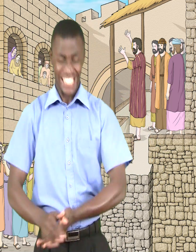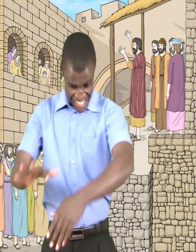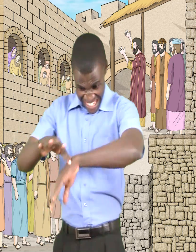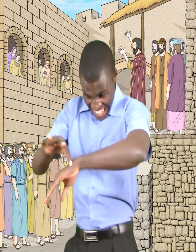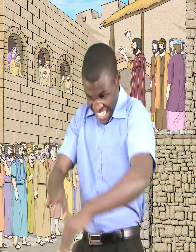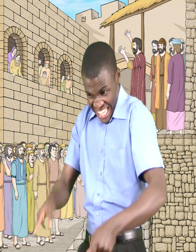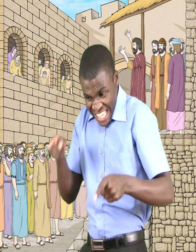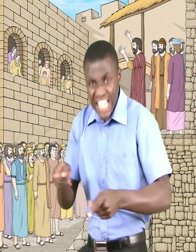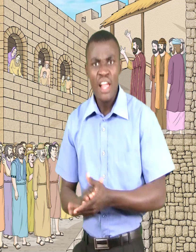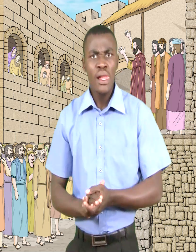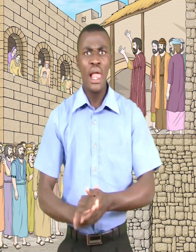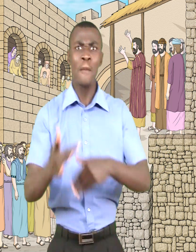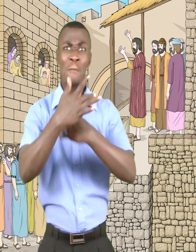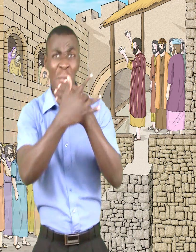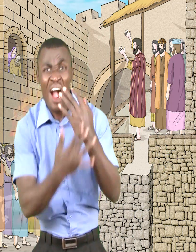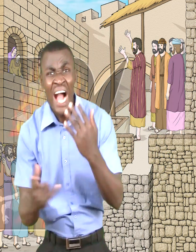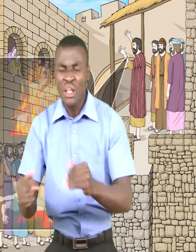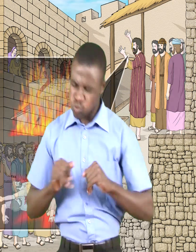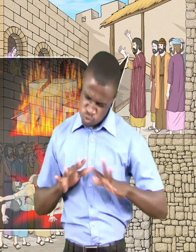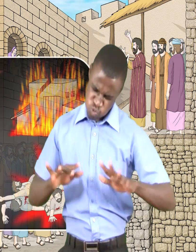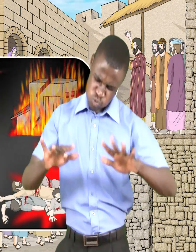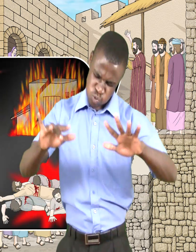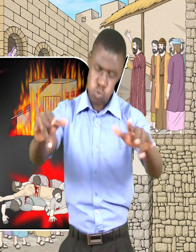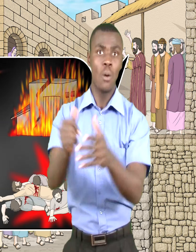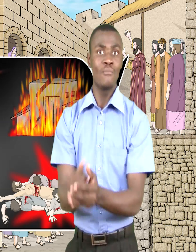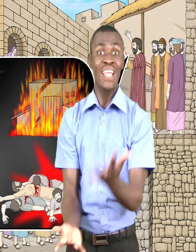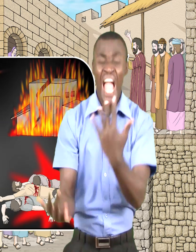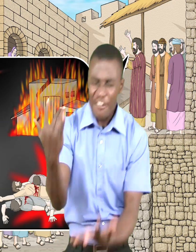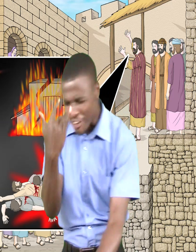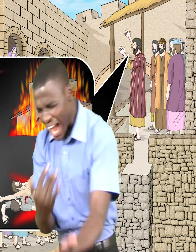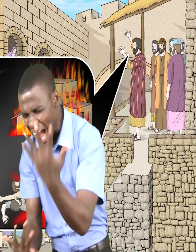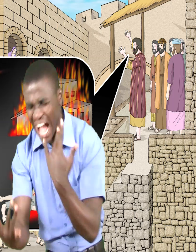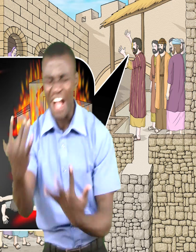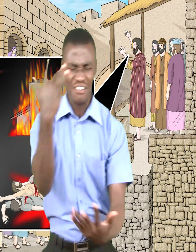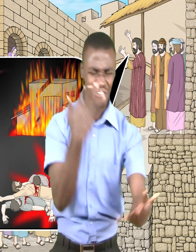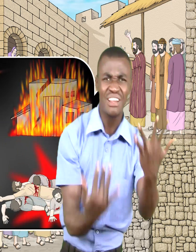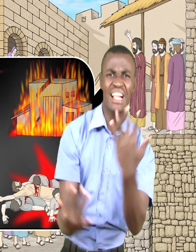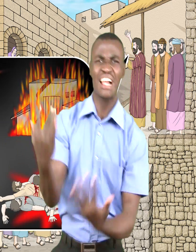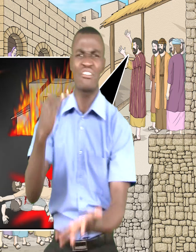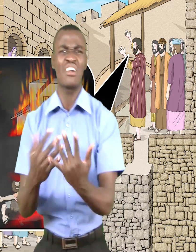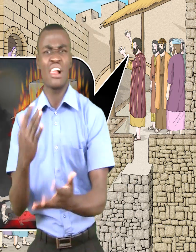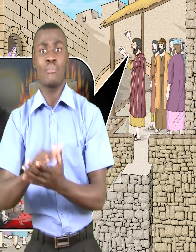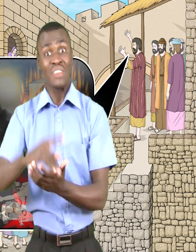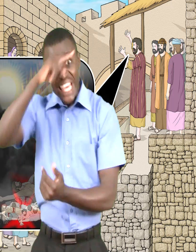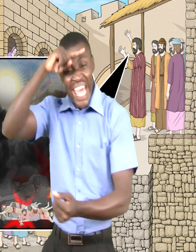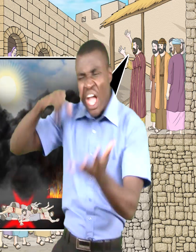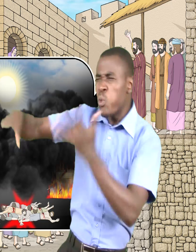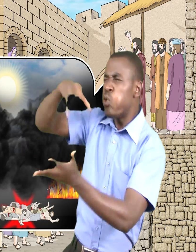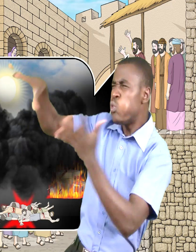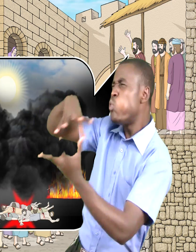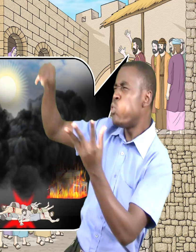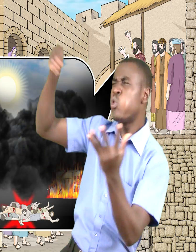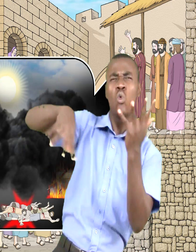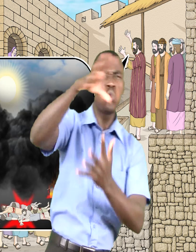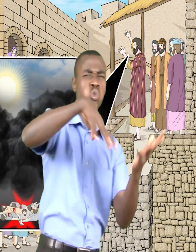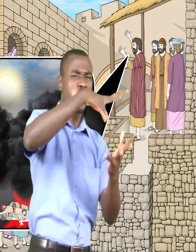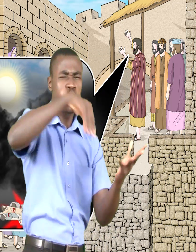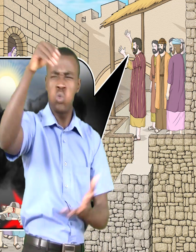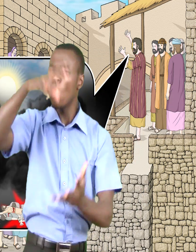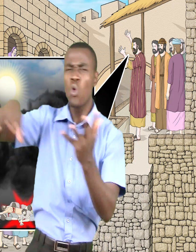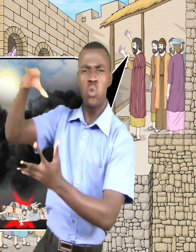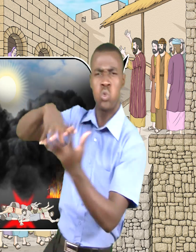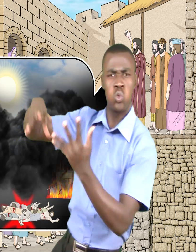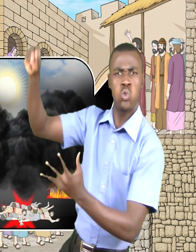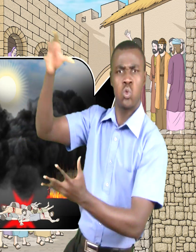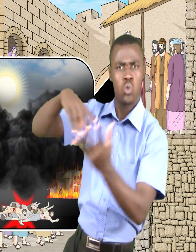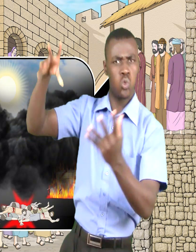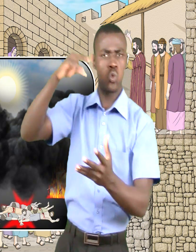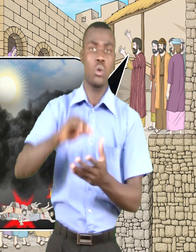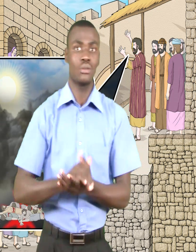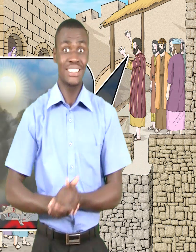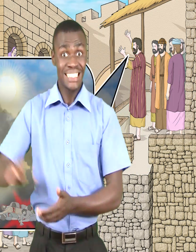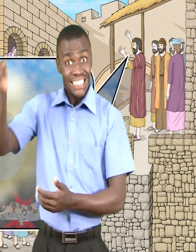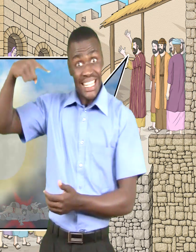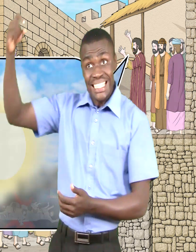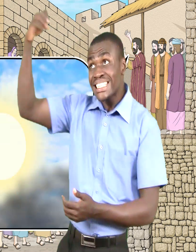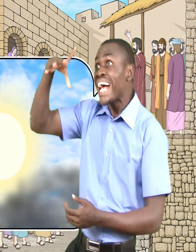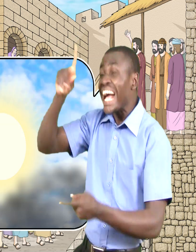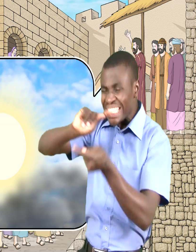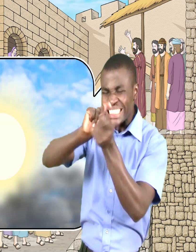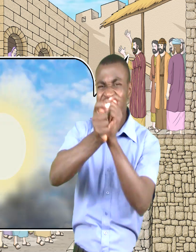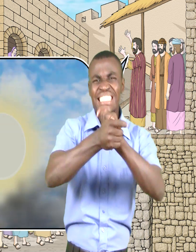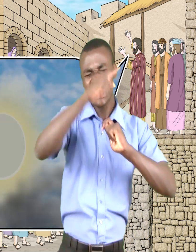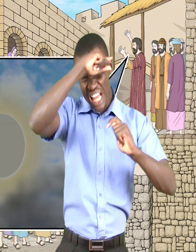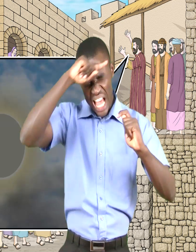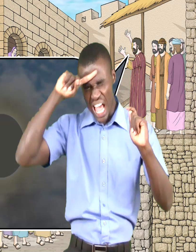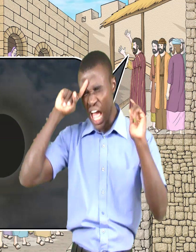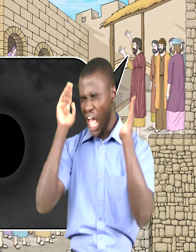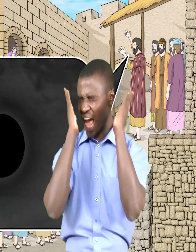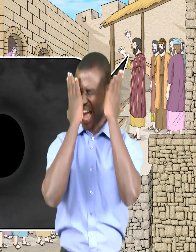I will show wonders in the heavens above and signs on the earth below, blood and fire and billows of smoke.